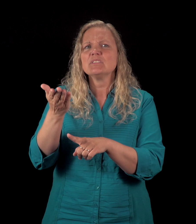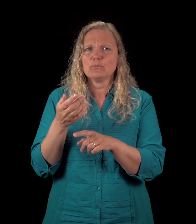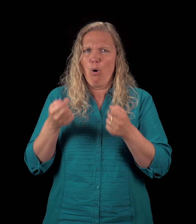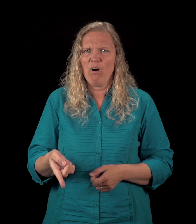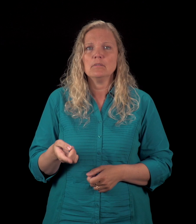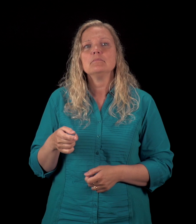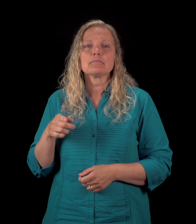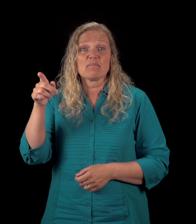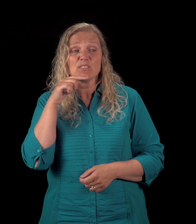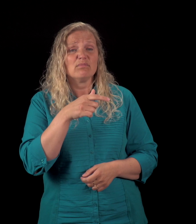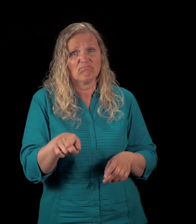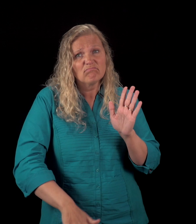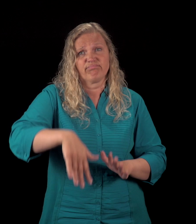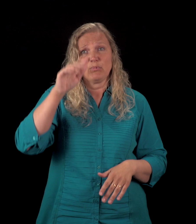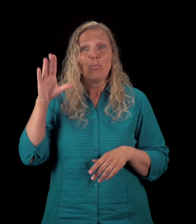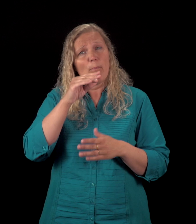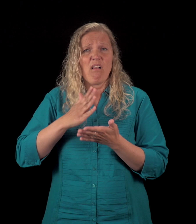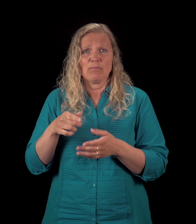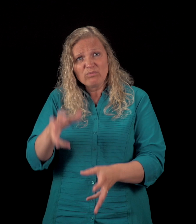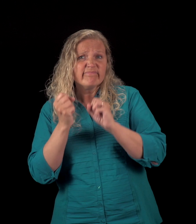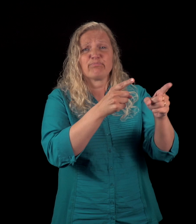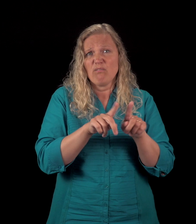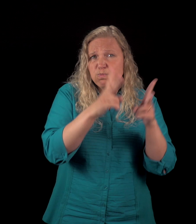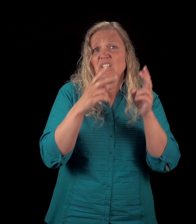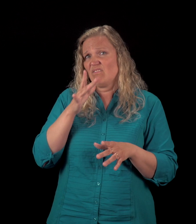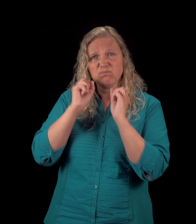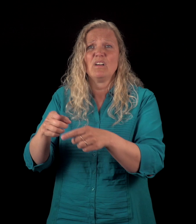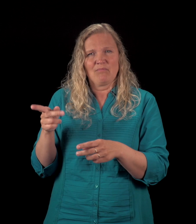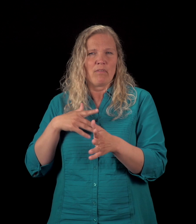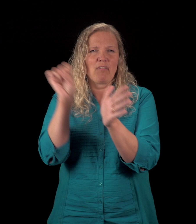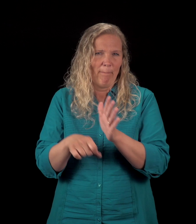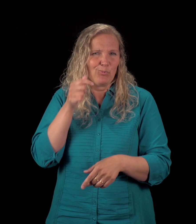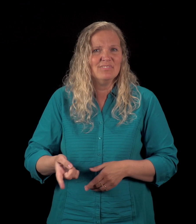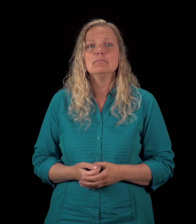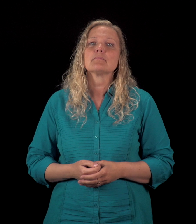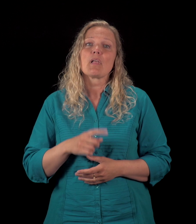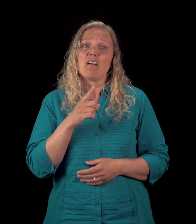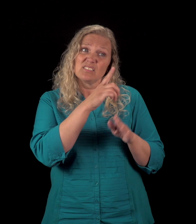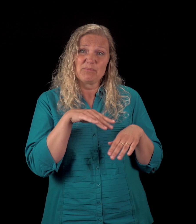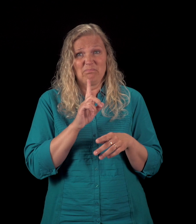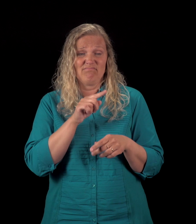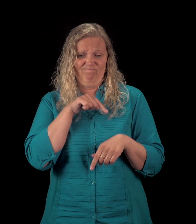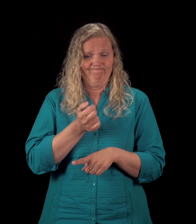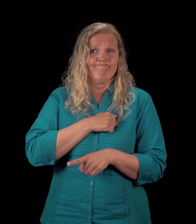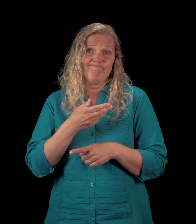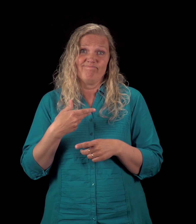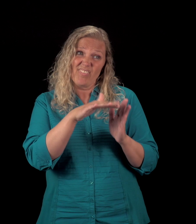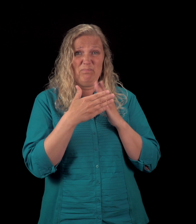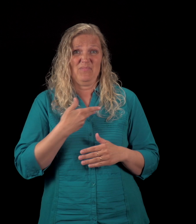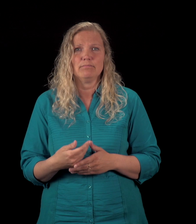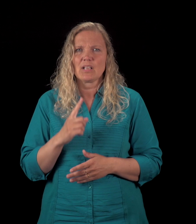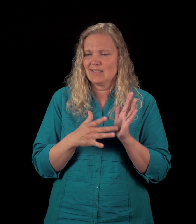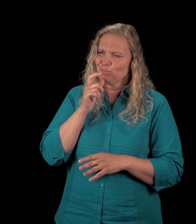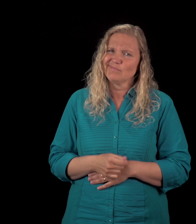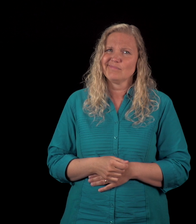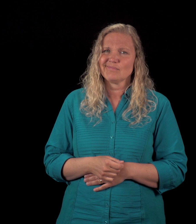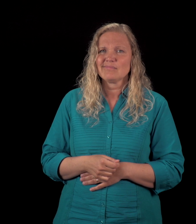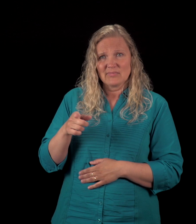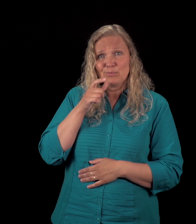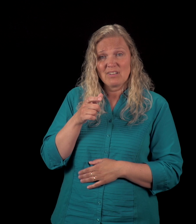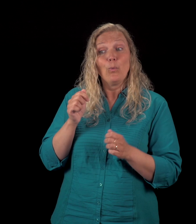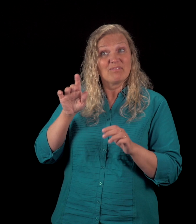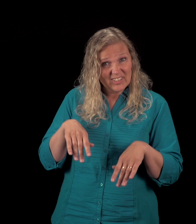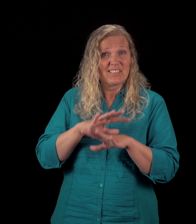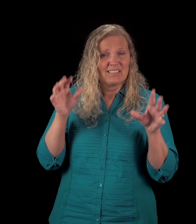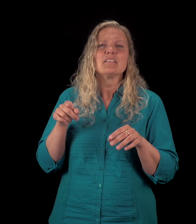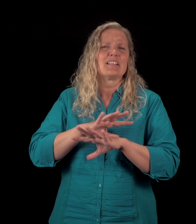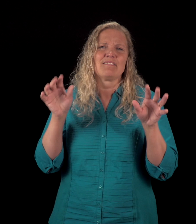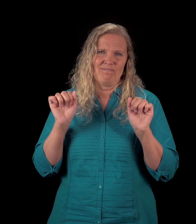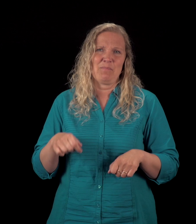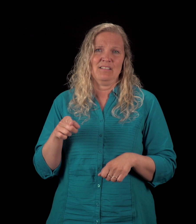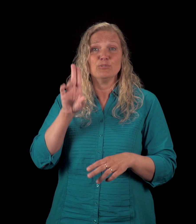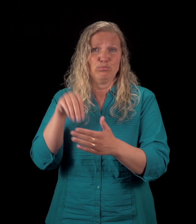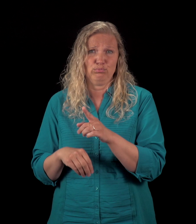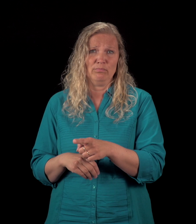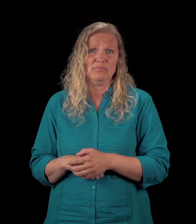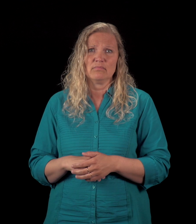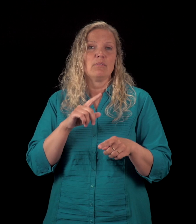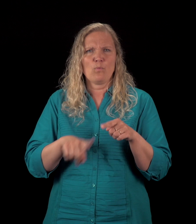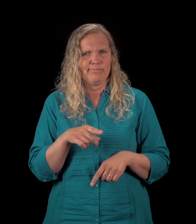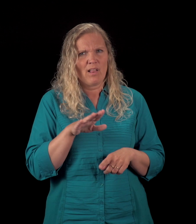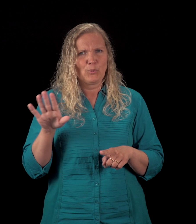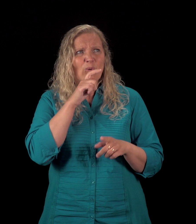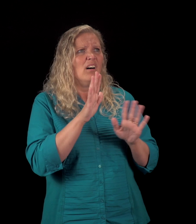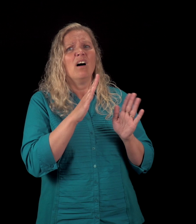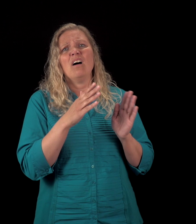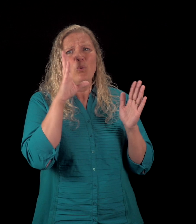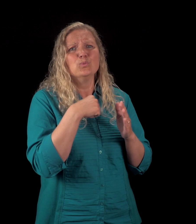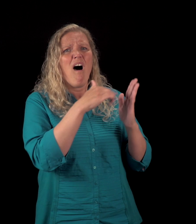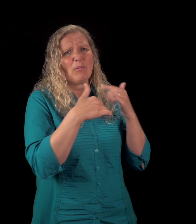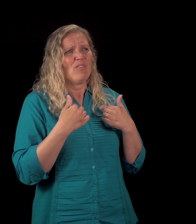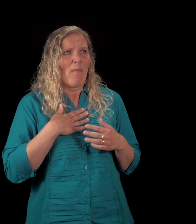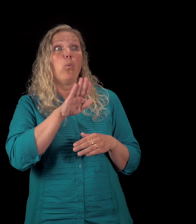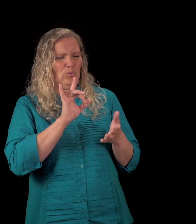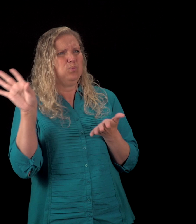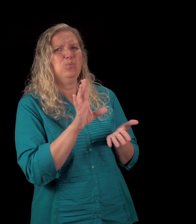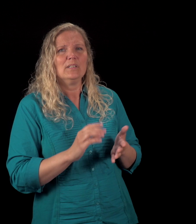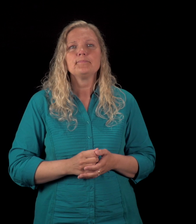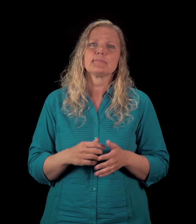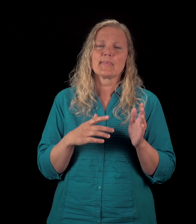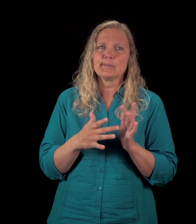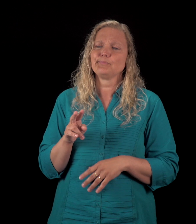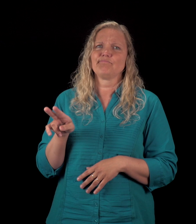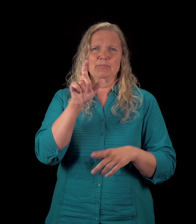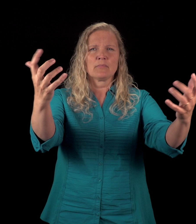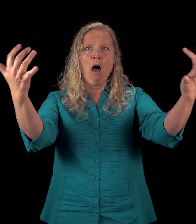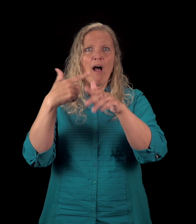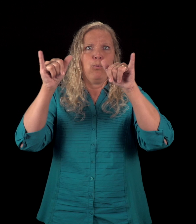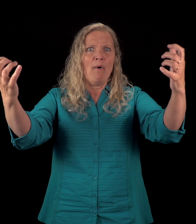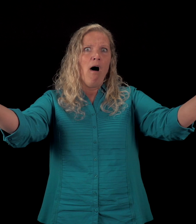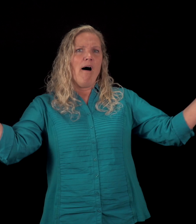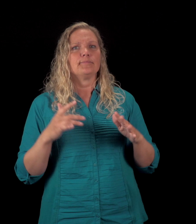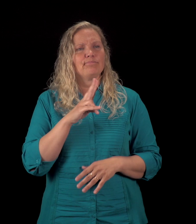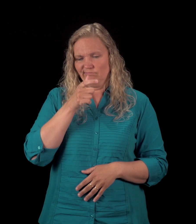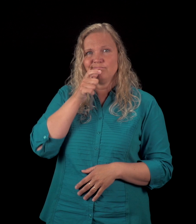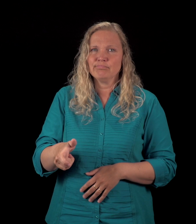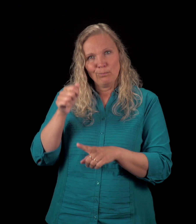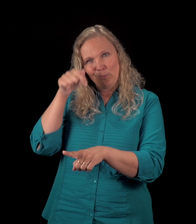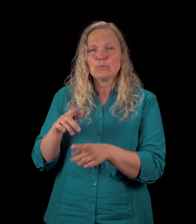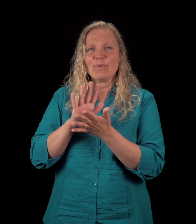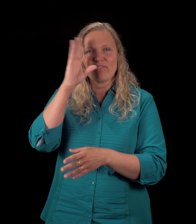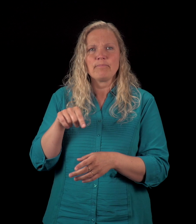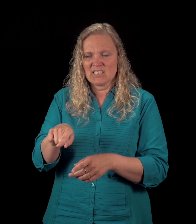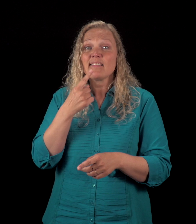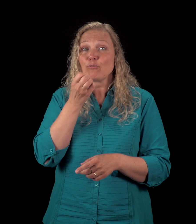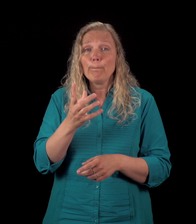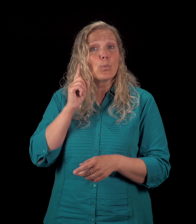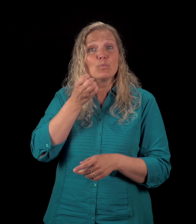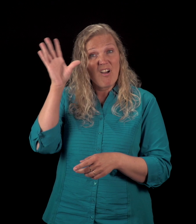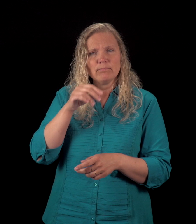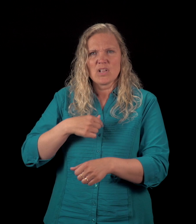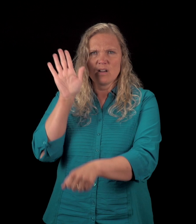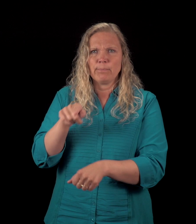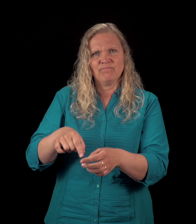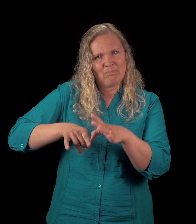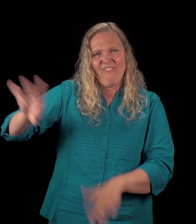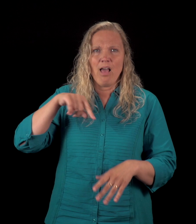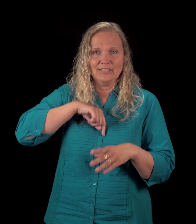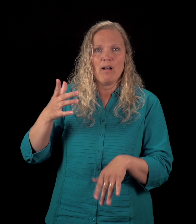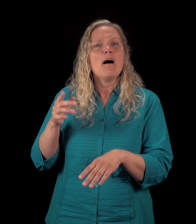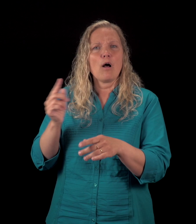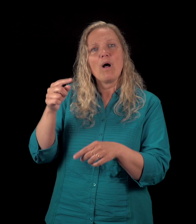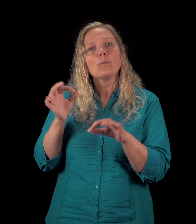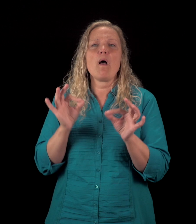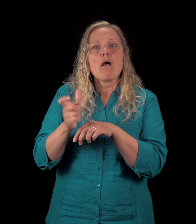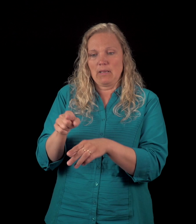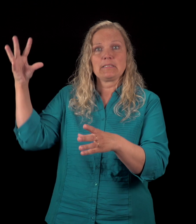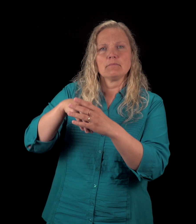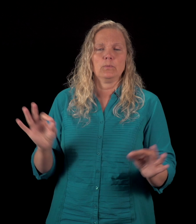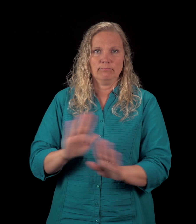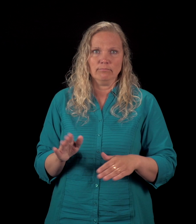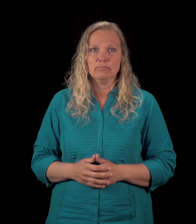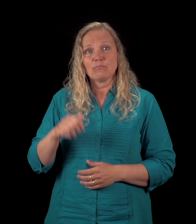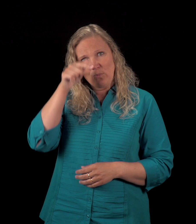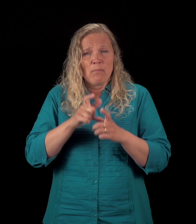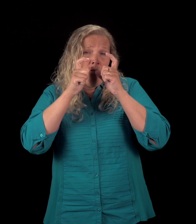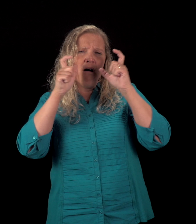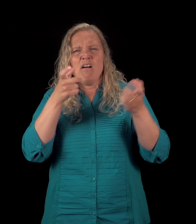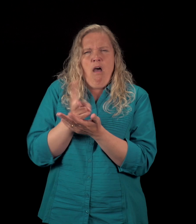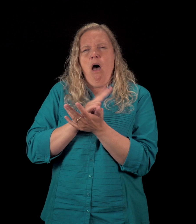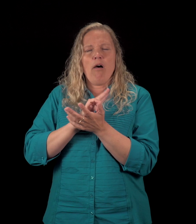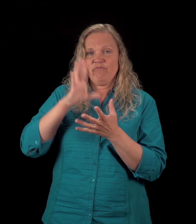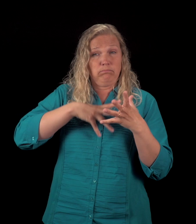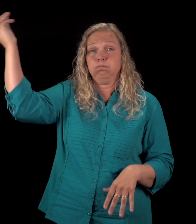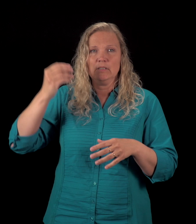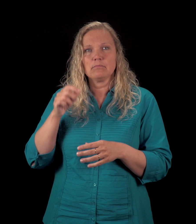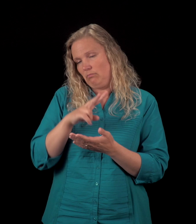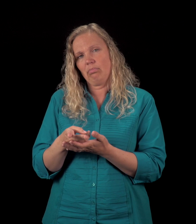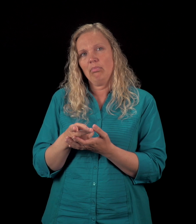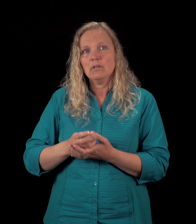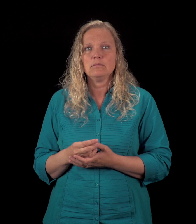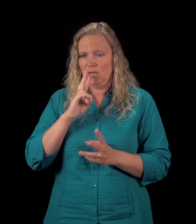“It often throws him into the fire or into the water, trying to kill him. But if You can do anything, have compassion on us and help us.” “If You can?” echoed Jesus. “All things are possible to him who believes!” Immediately the boy’s father cried out, “I do believe; help my unbelief!” When Jesus saw that a crowd had come running, He rebuked the unclean spirit. “You deaf and mute spirit,” He said, “I command you to come out and never enter him again.”